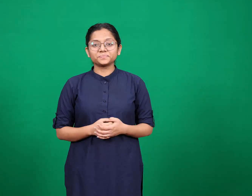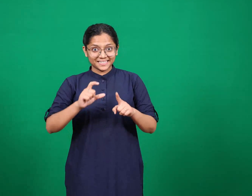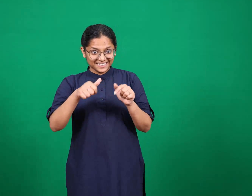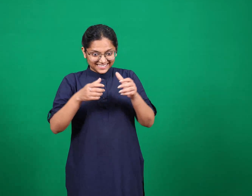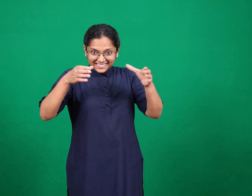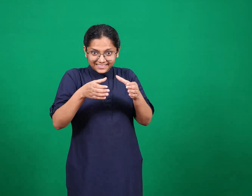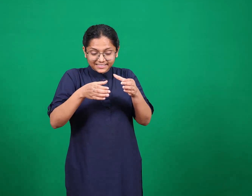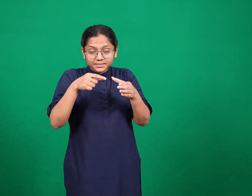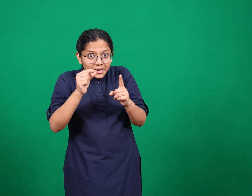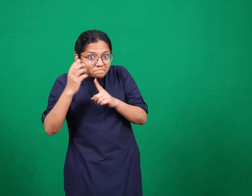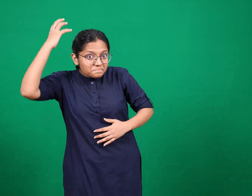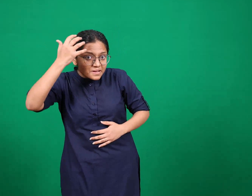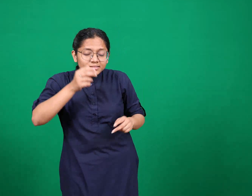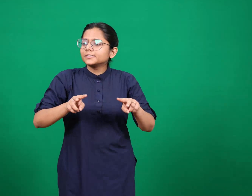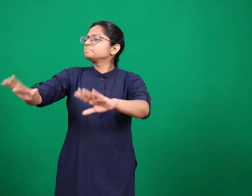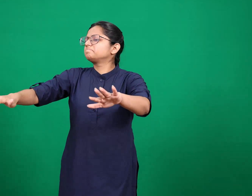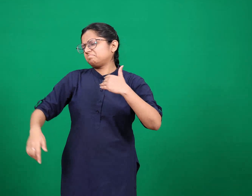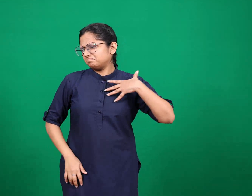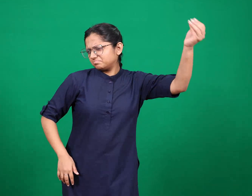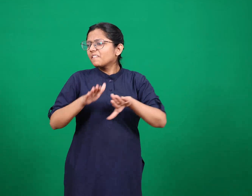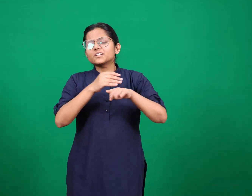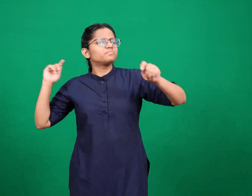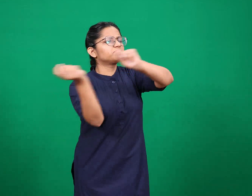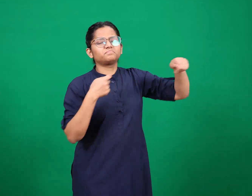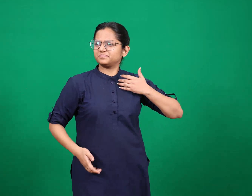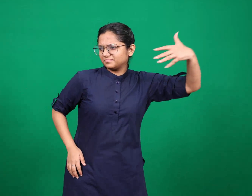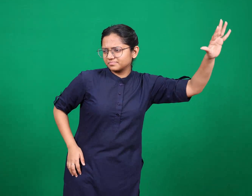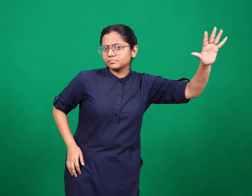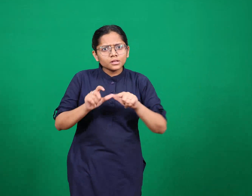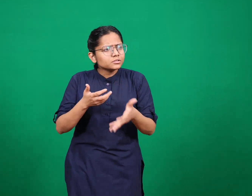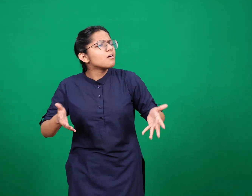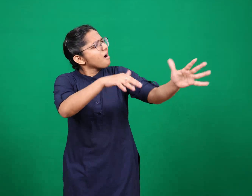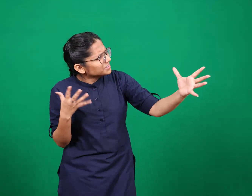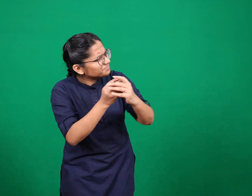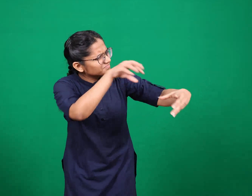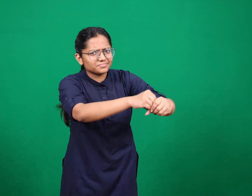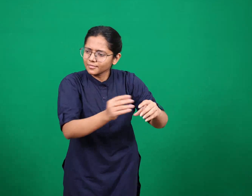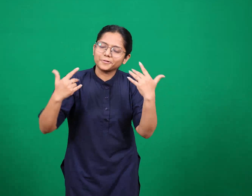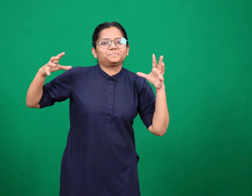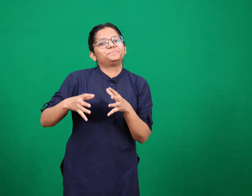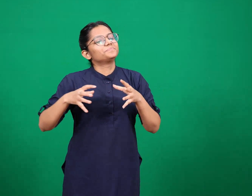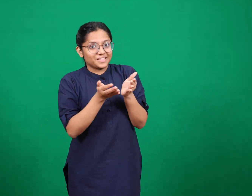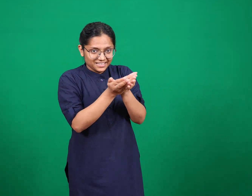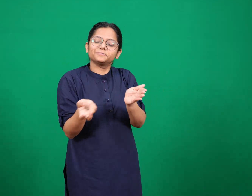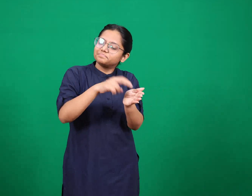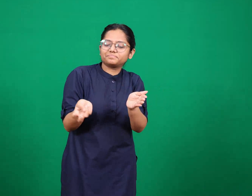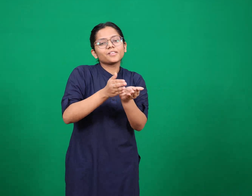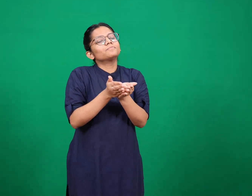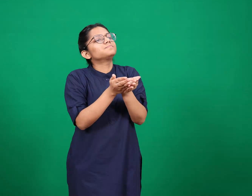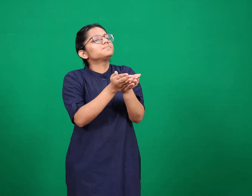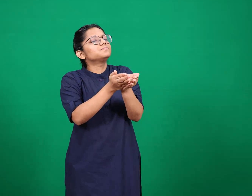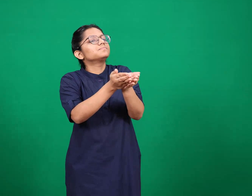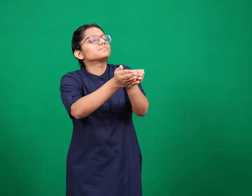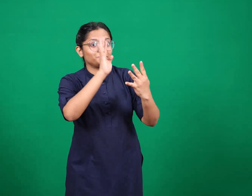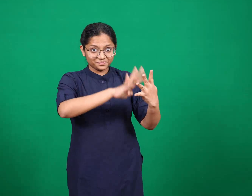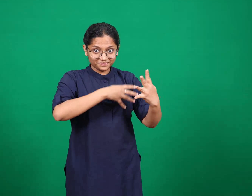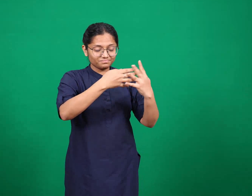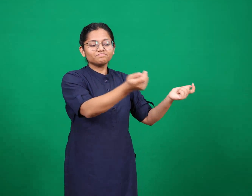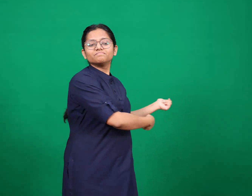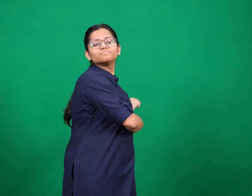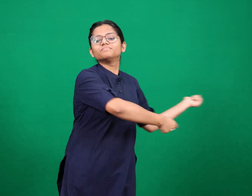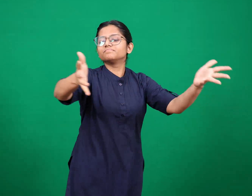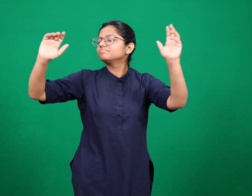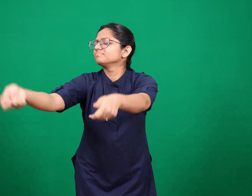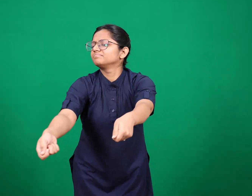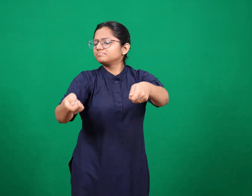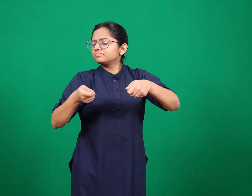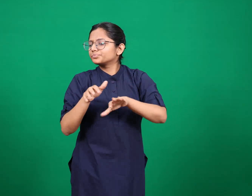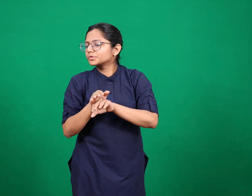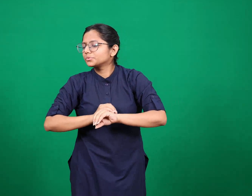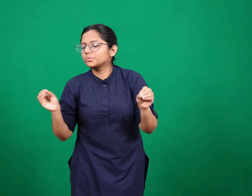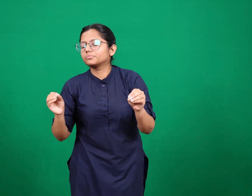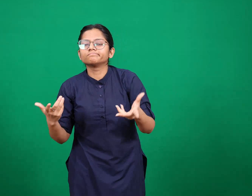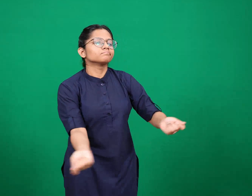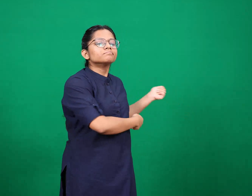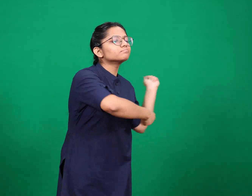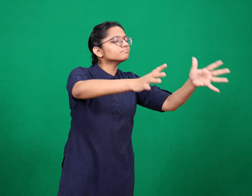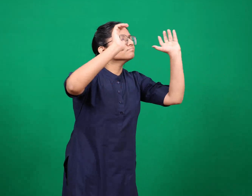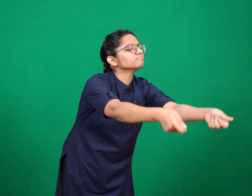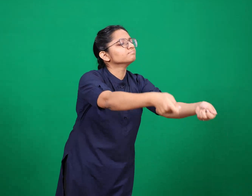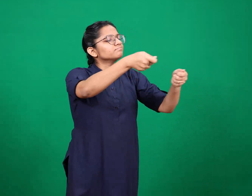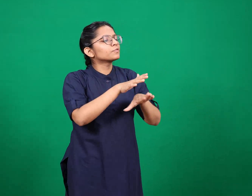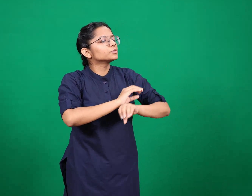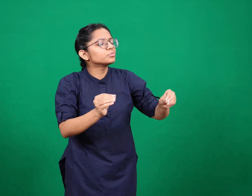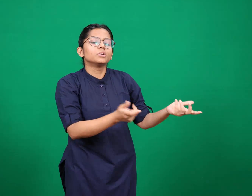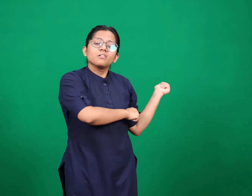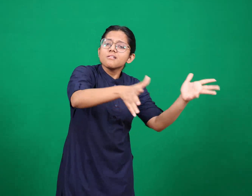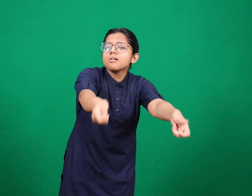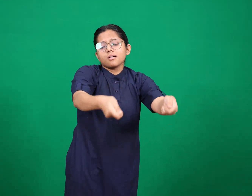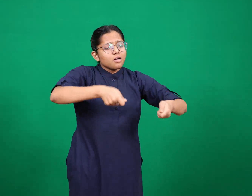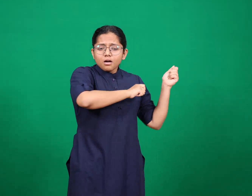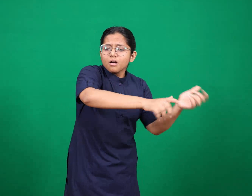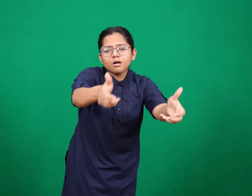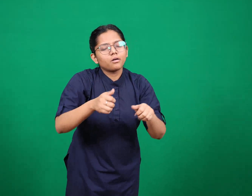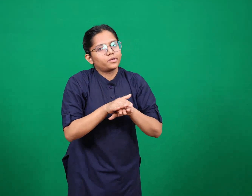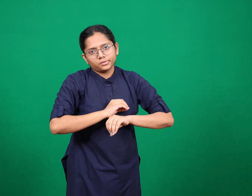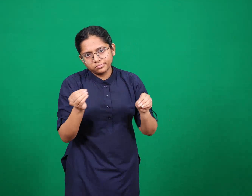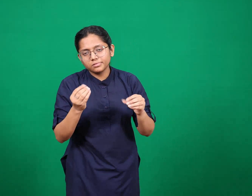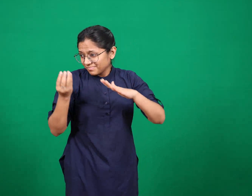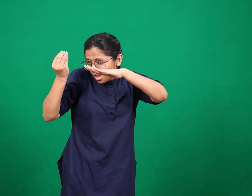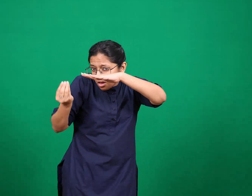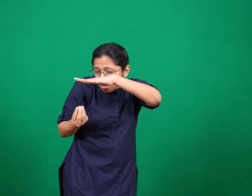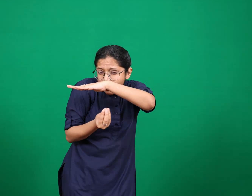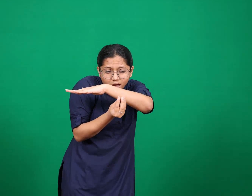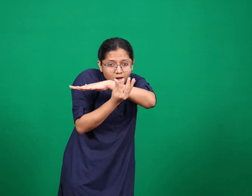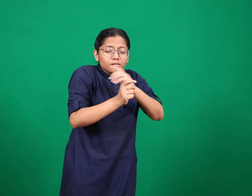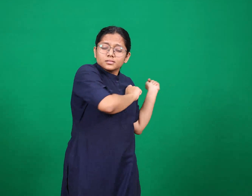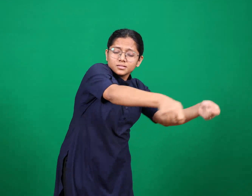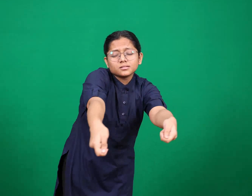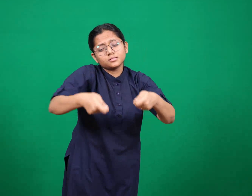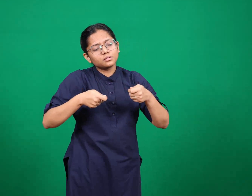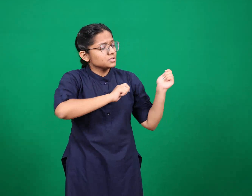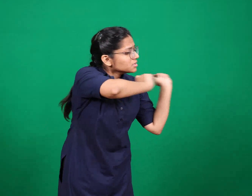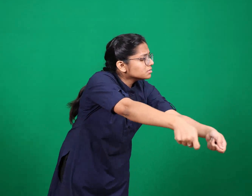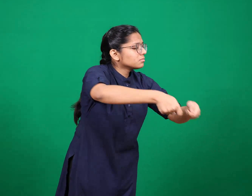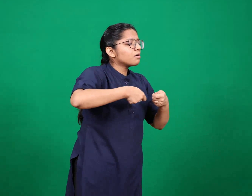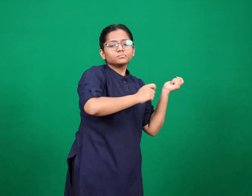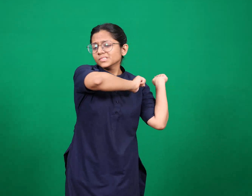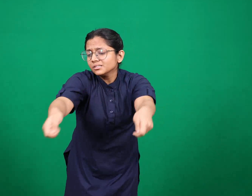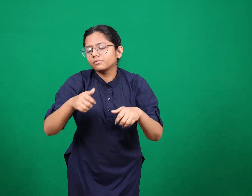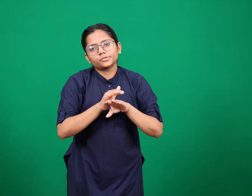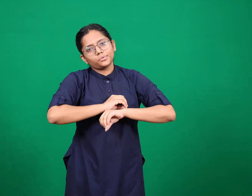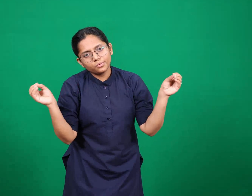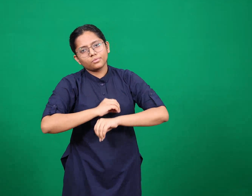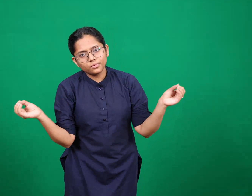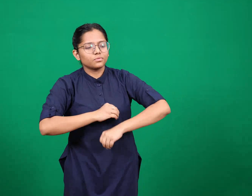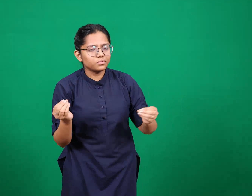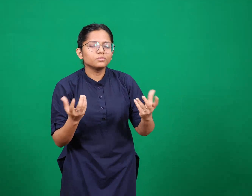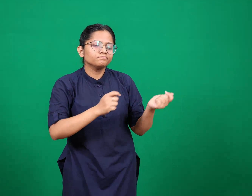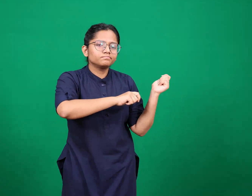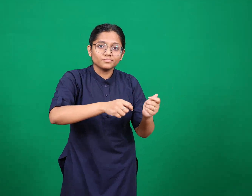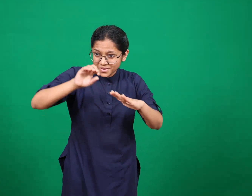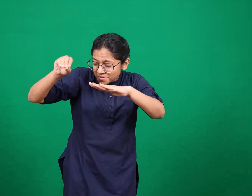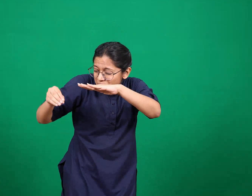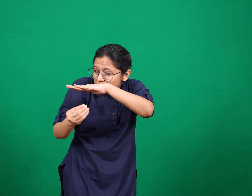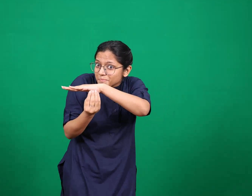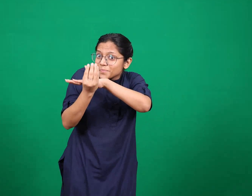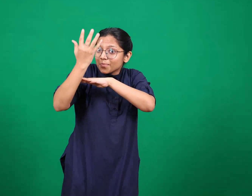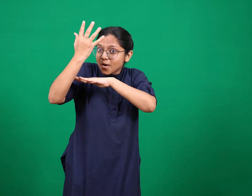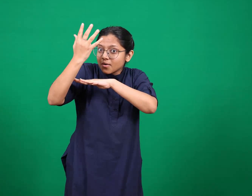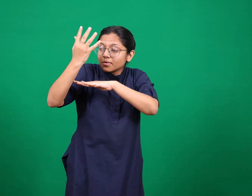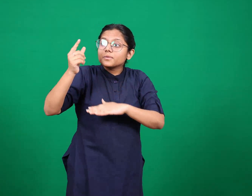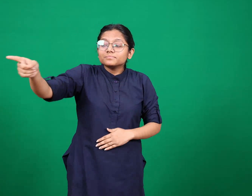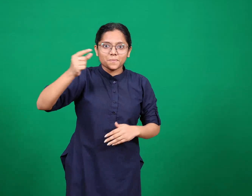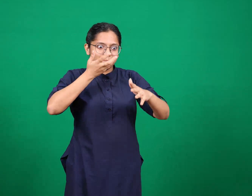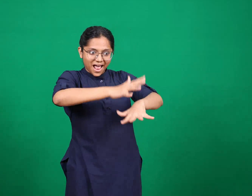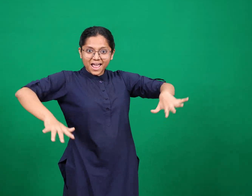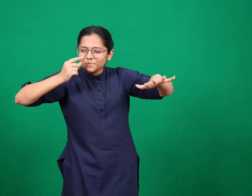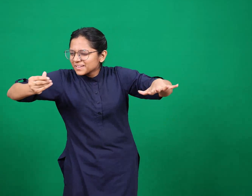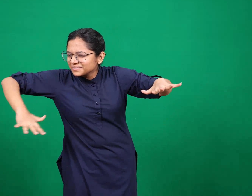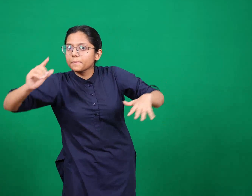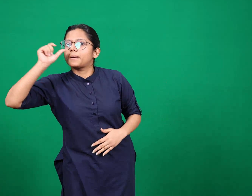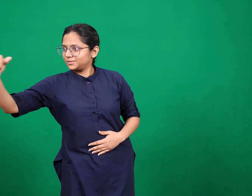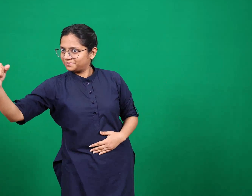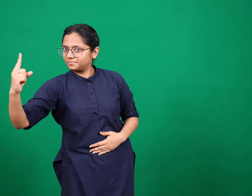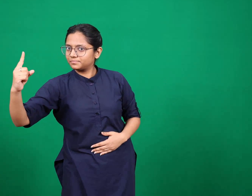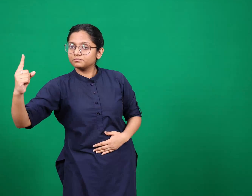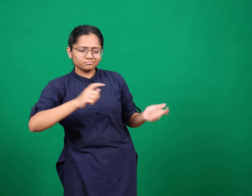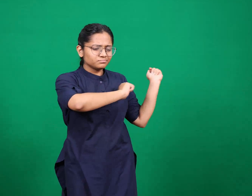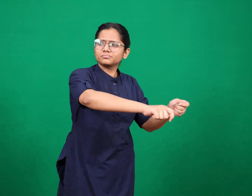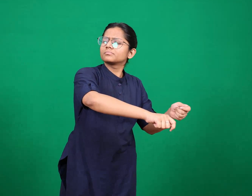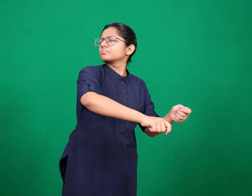Simon Peter told them, "I am going fishing." "We will go with you," they said. So they went out and got into the boat, but caught nothing that night. Early in the morning, Jesus stood on the shore, but the disciples did not recognize that it was Jesus.